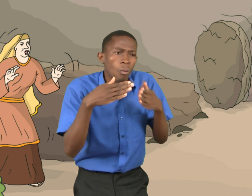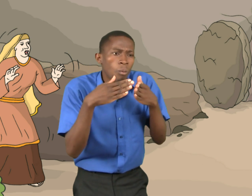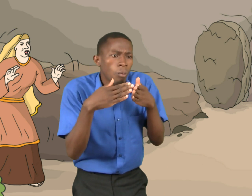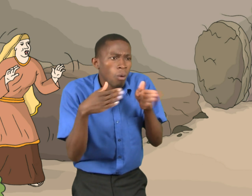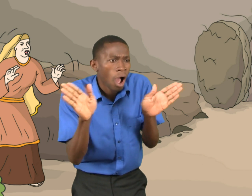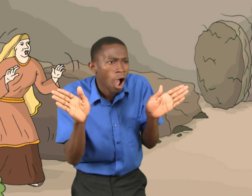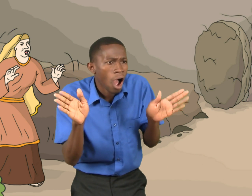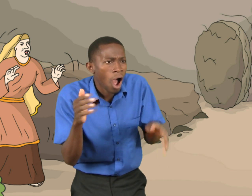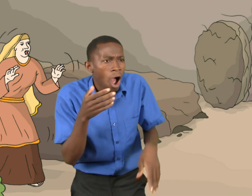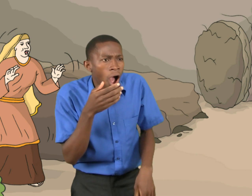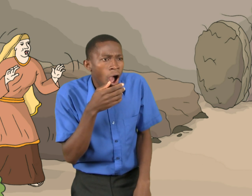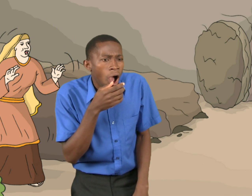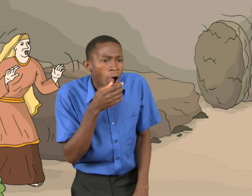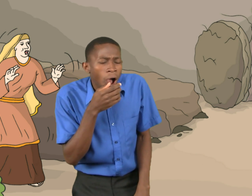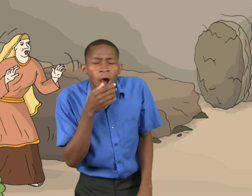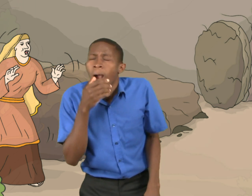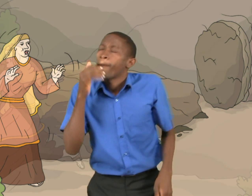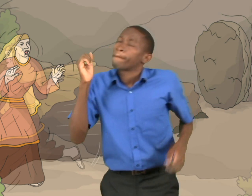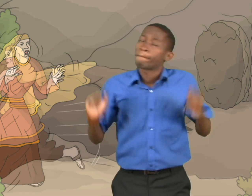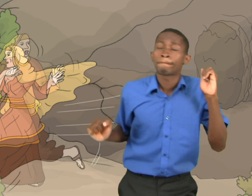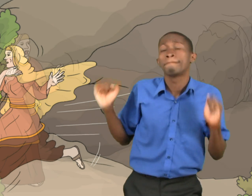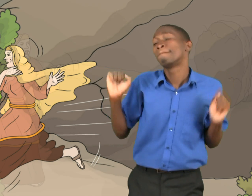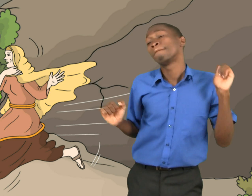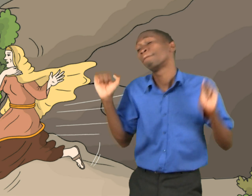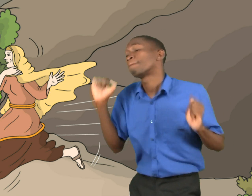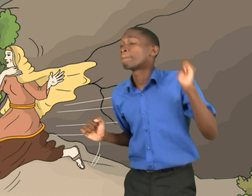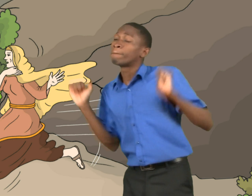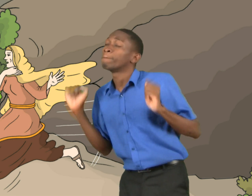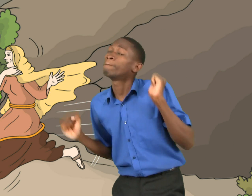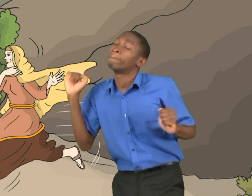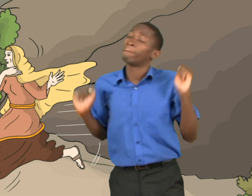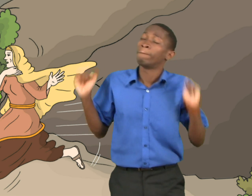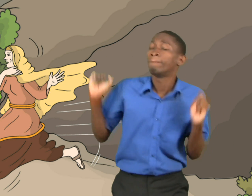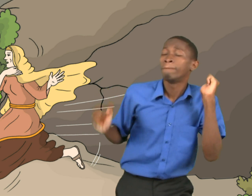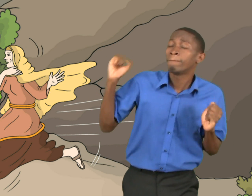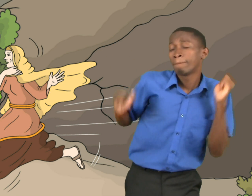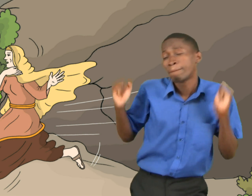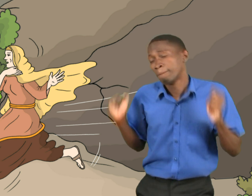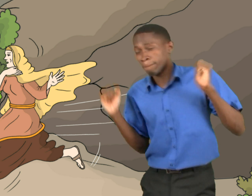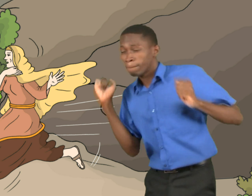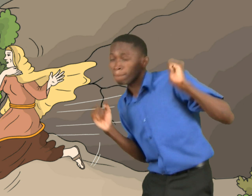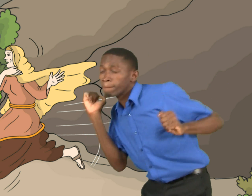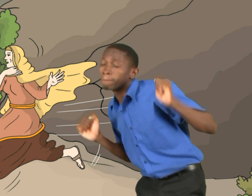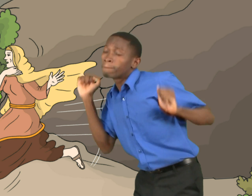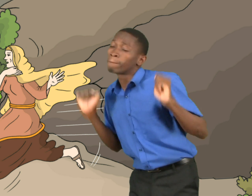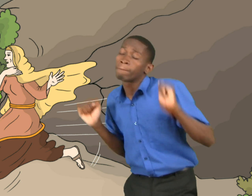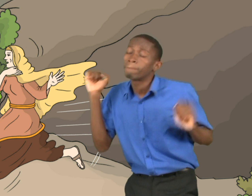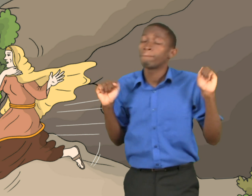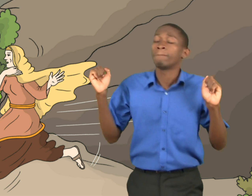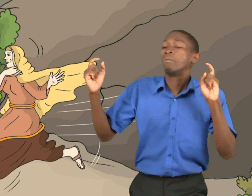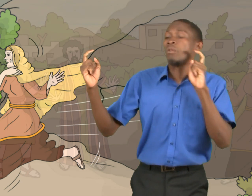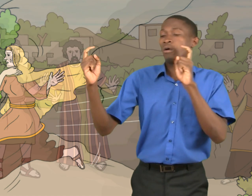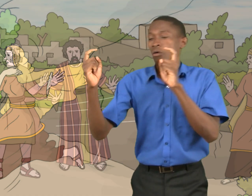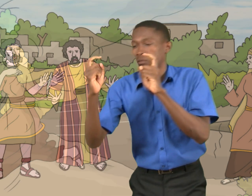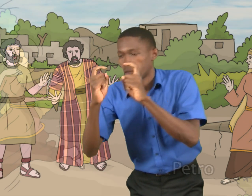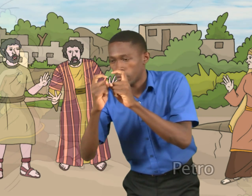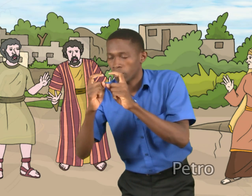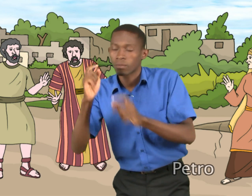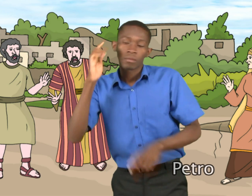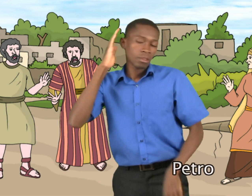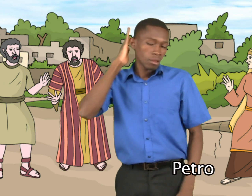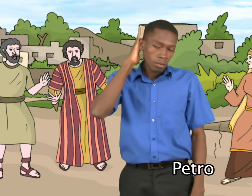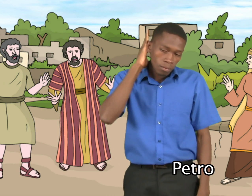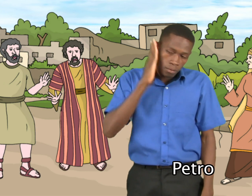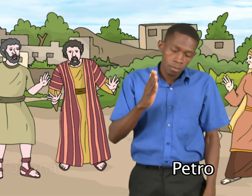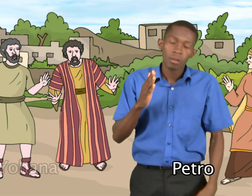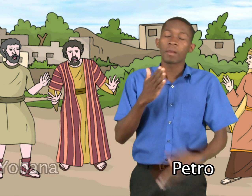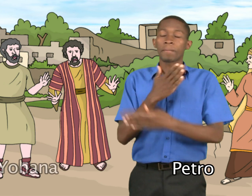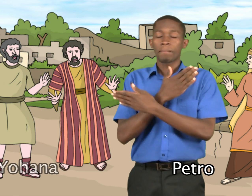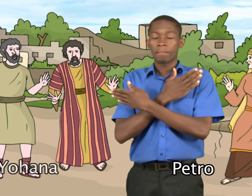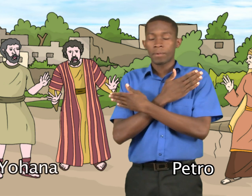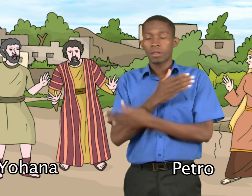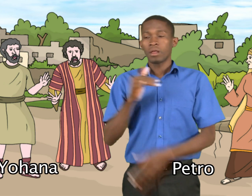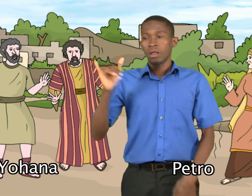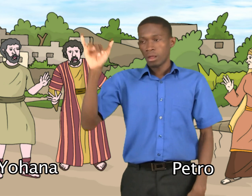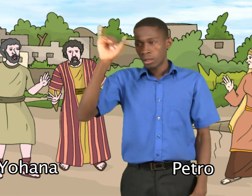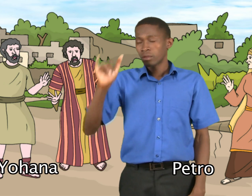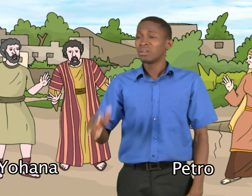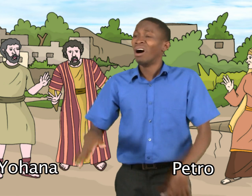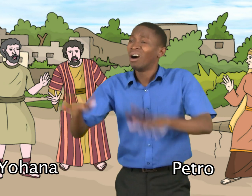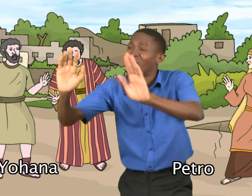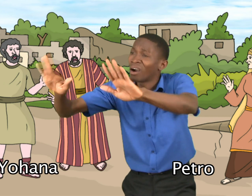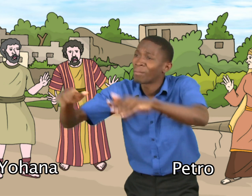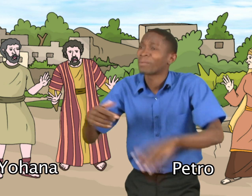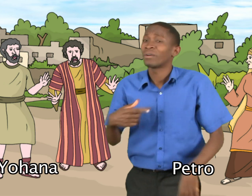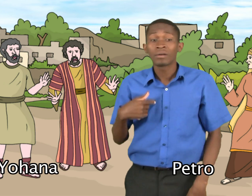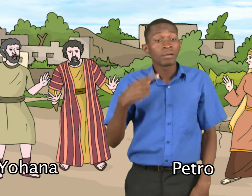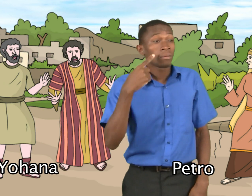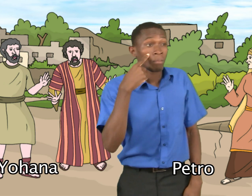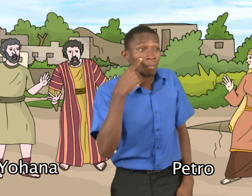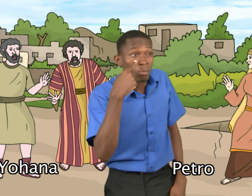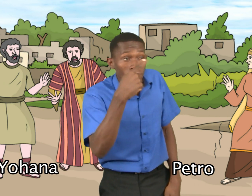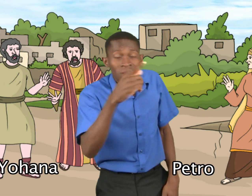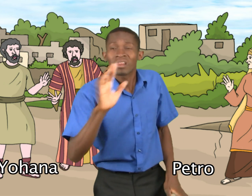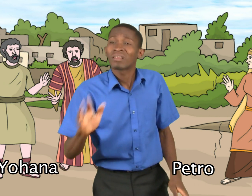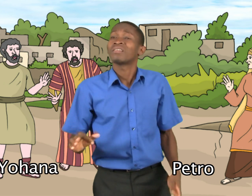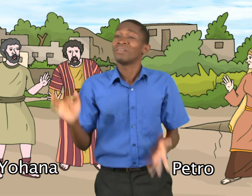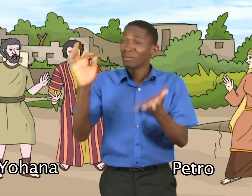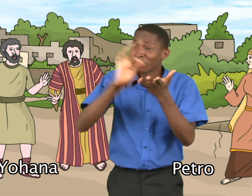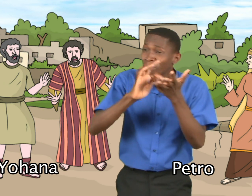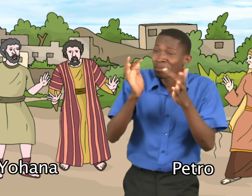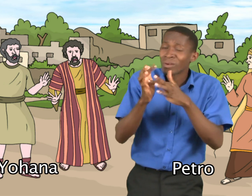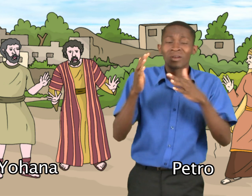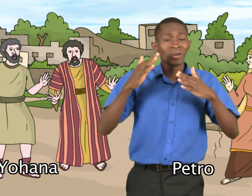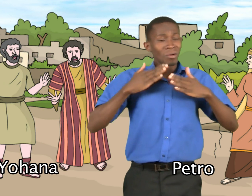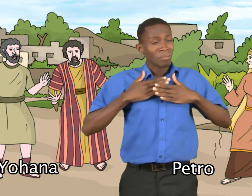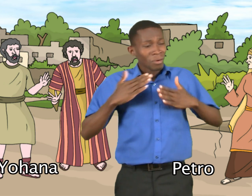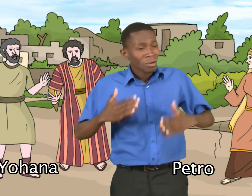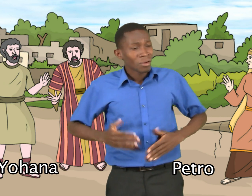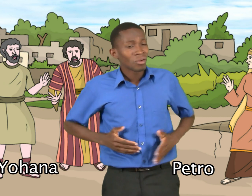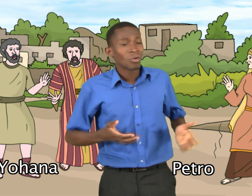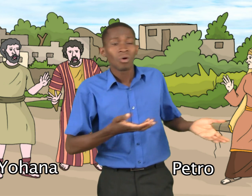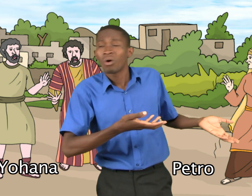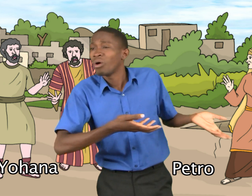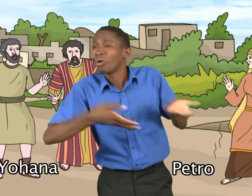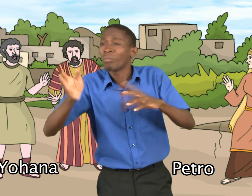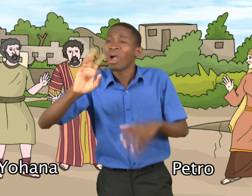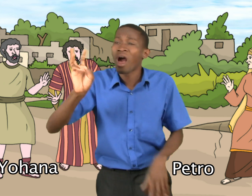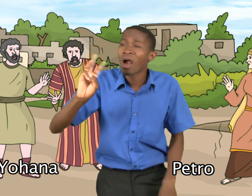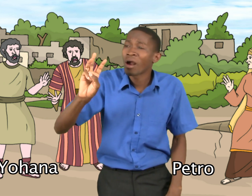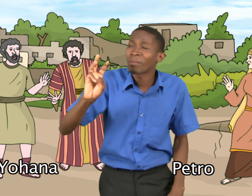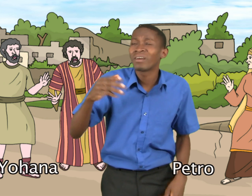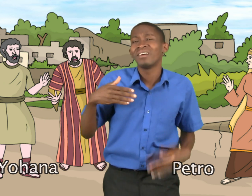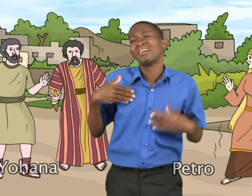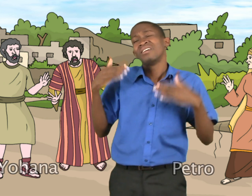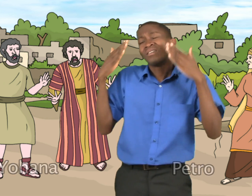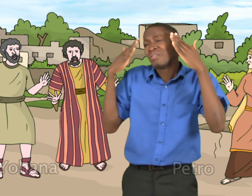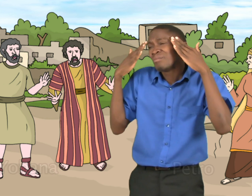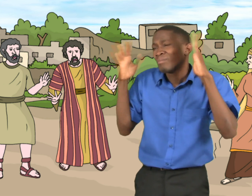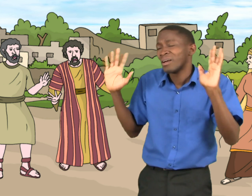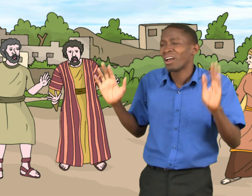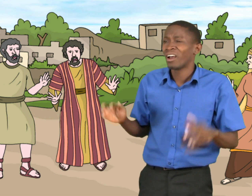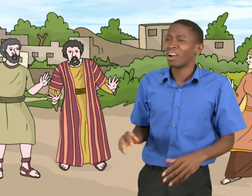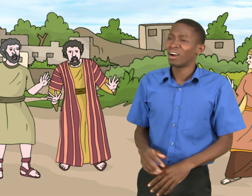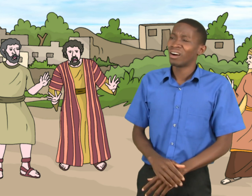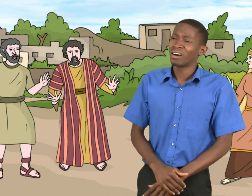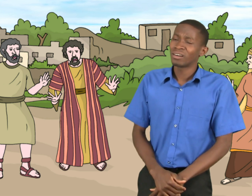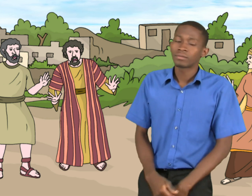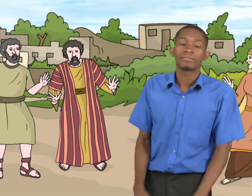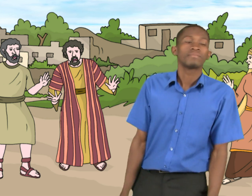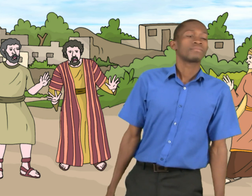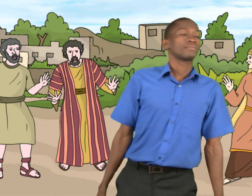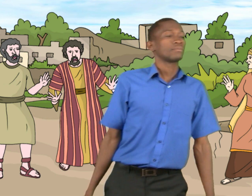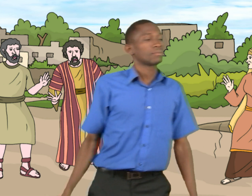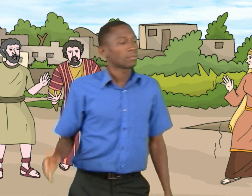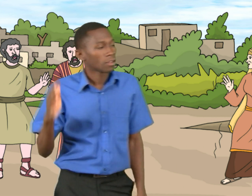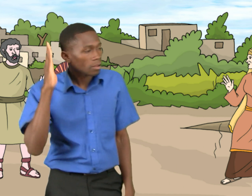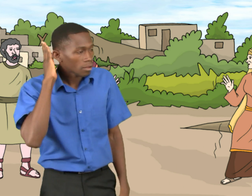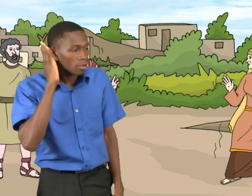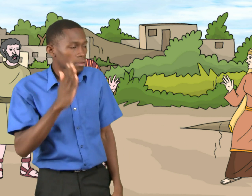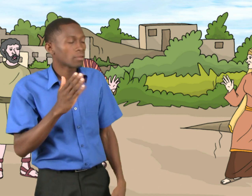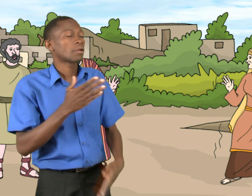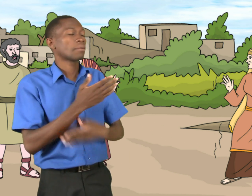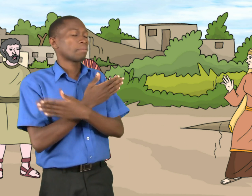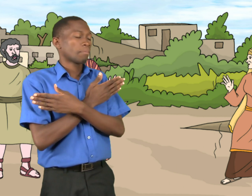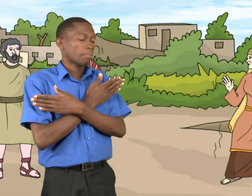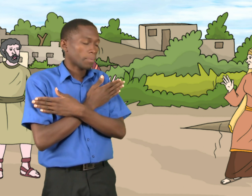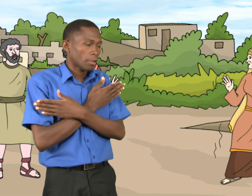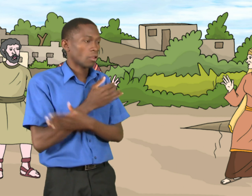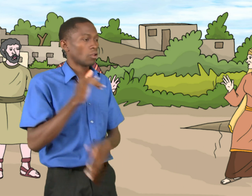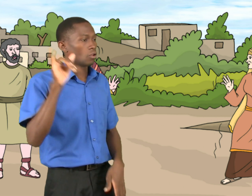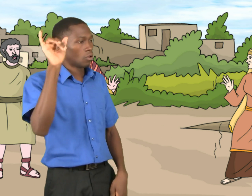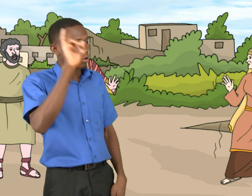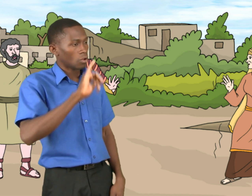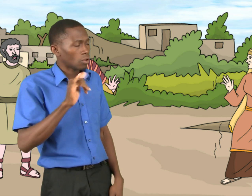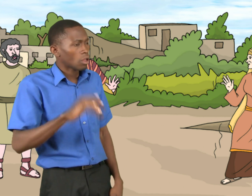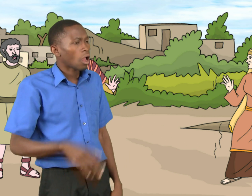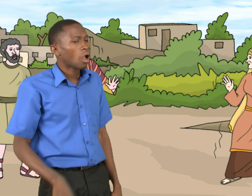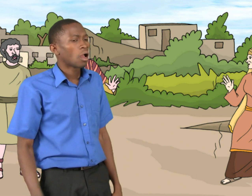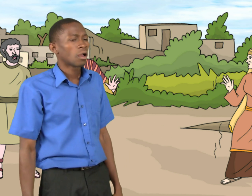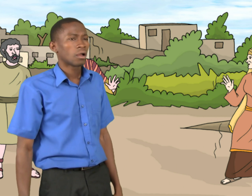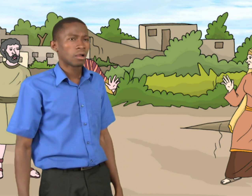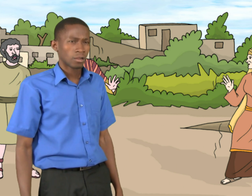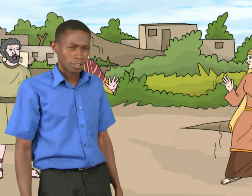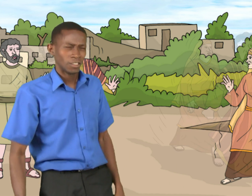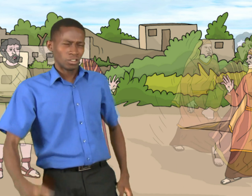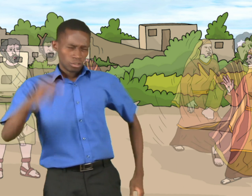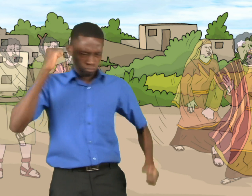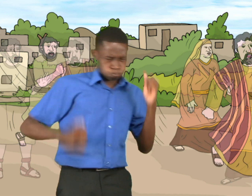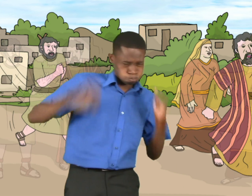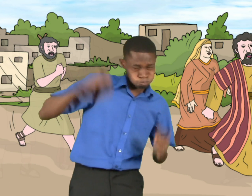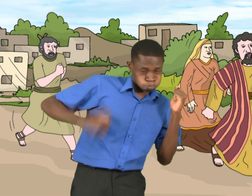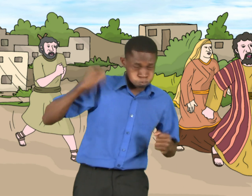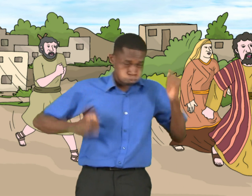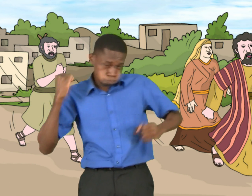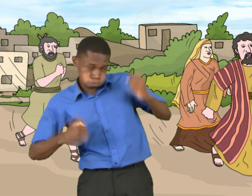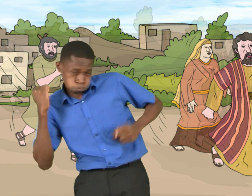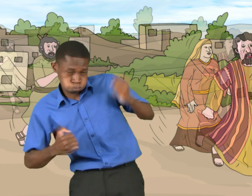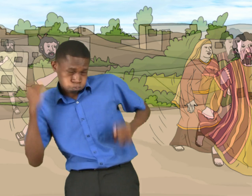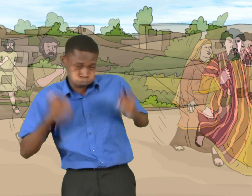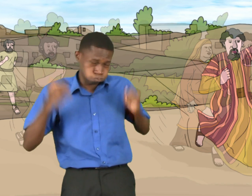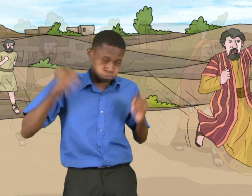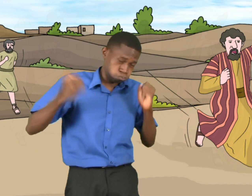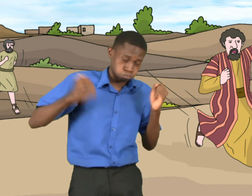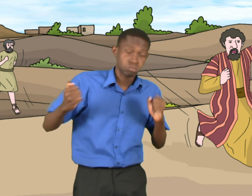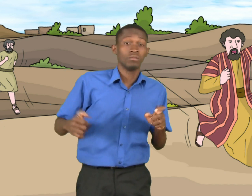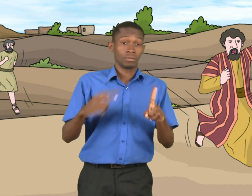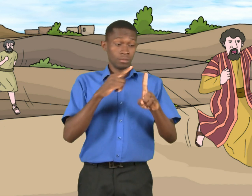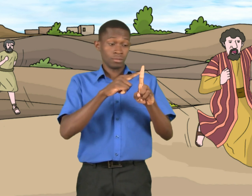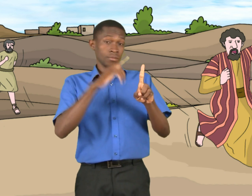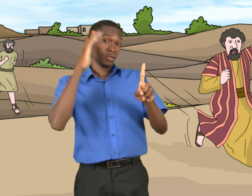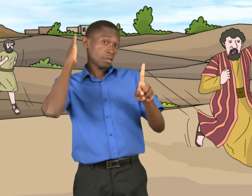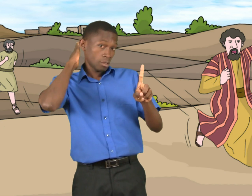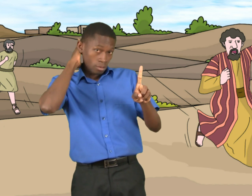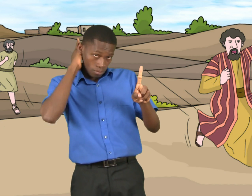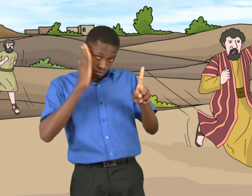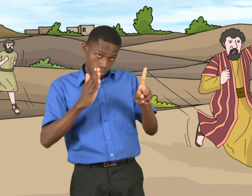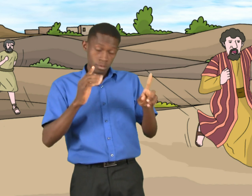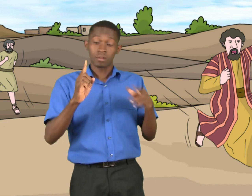So she came running to Simon Peter and the other disciple, the one whom Jesus loved. “They have taken the Lord out of the tomb,” she said, “and we do not know where they have put Him!” Then Peter and the other disciple set out for the tomb.